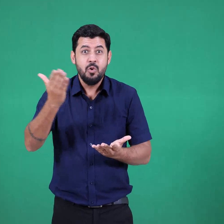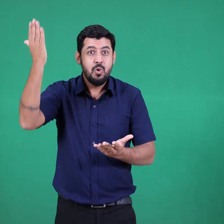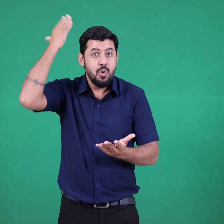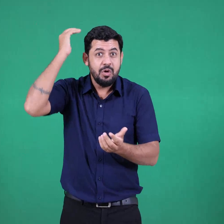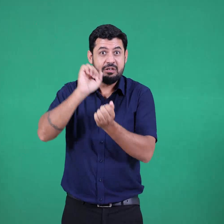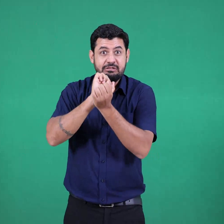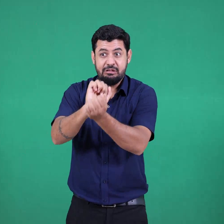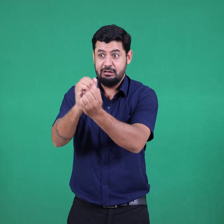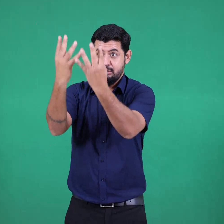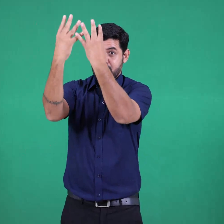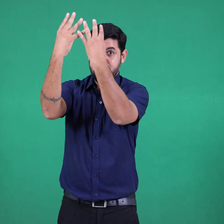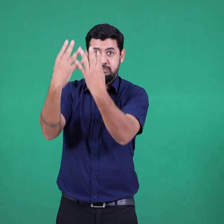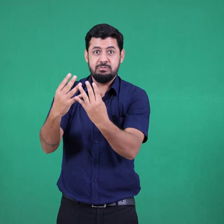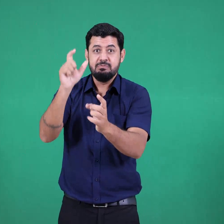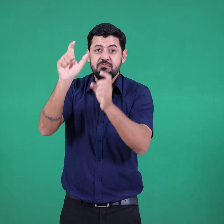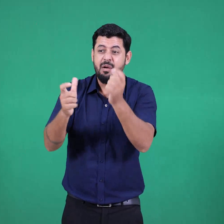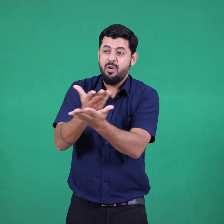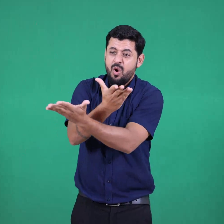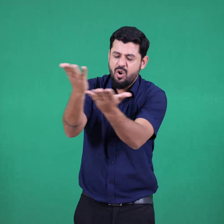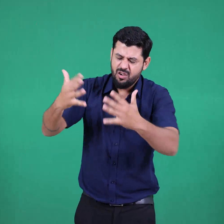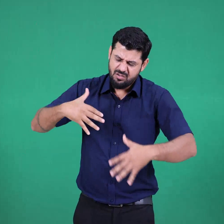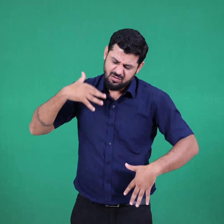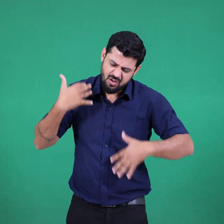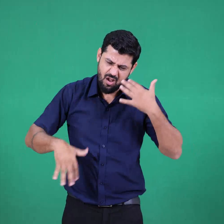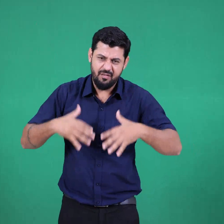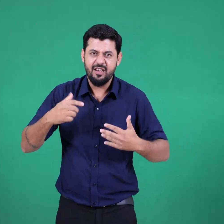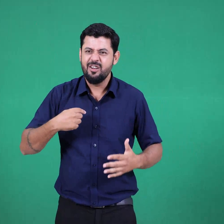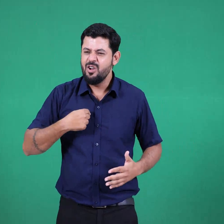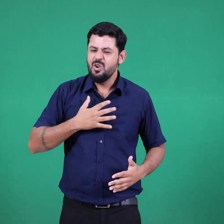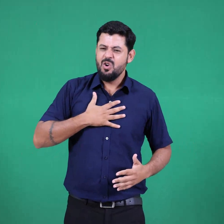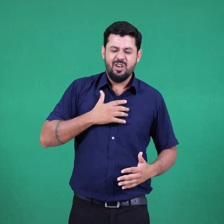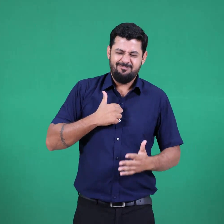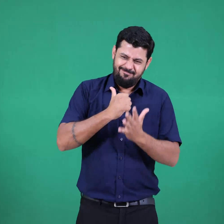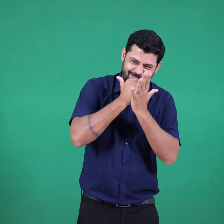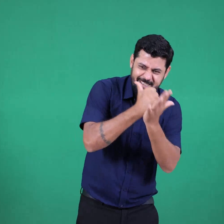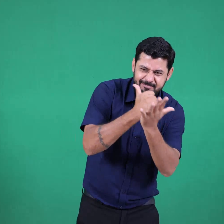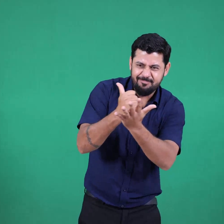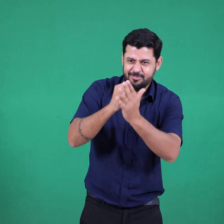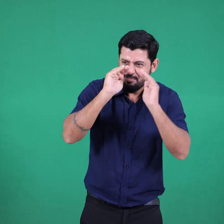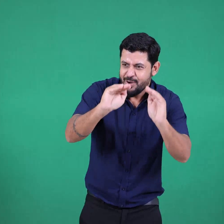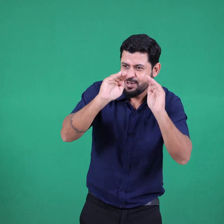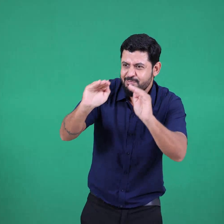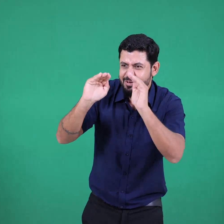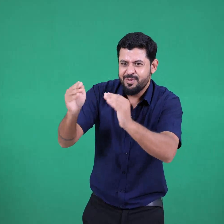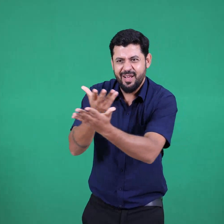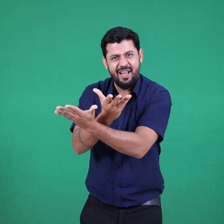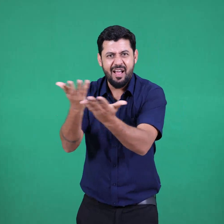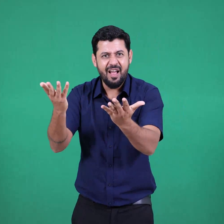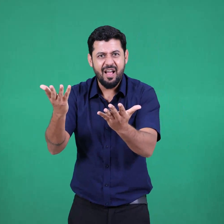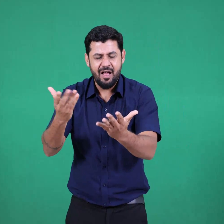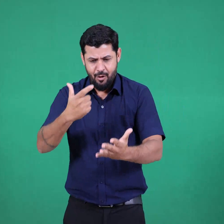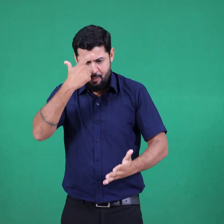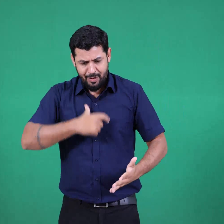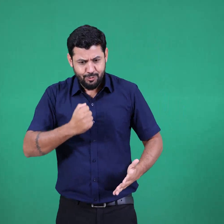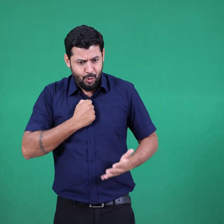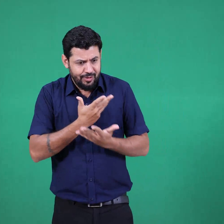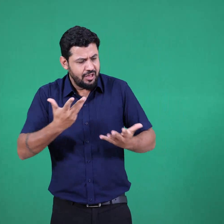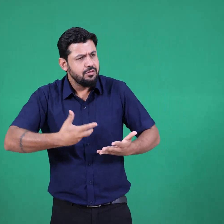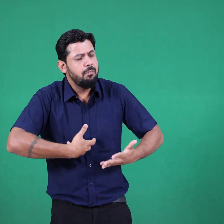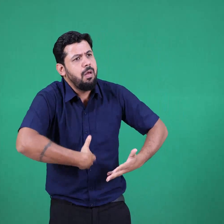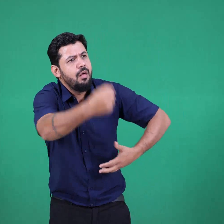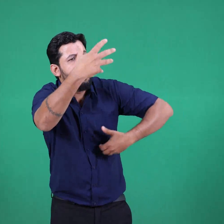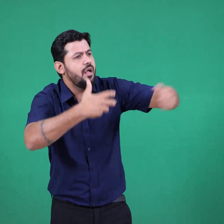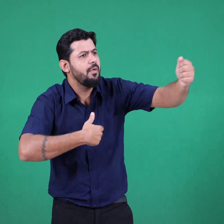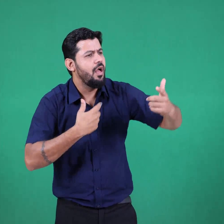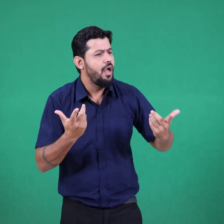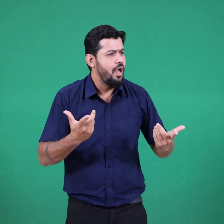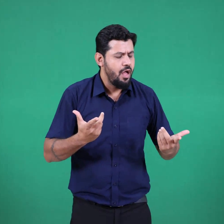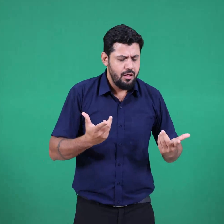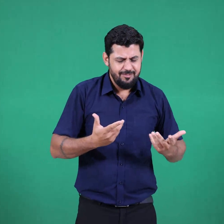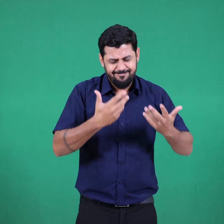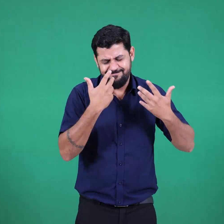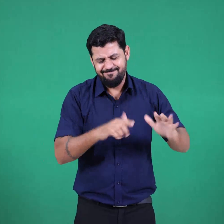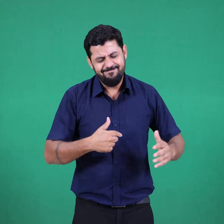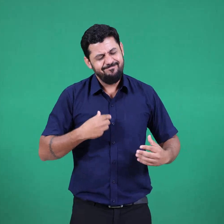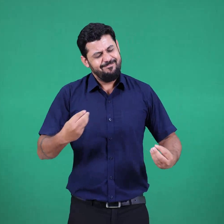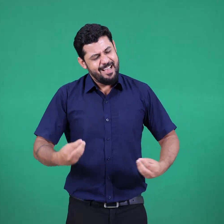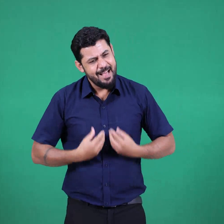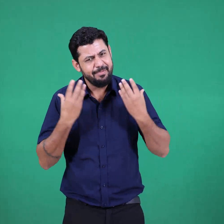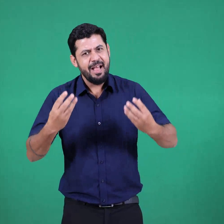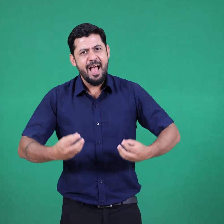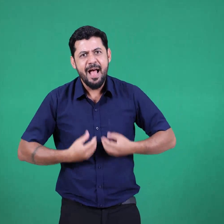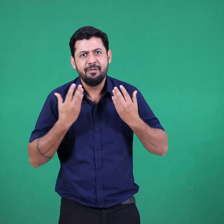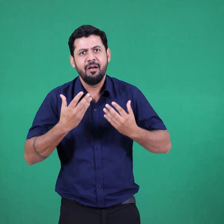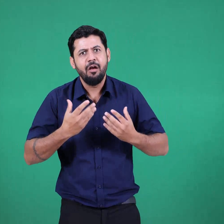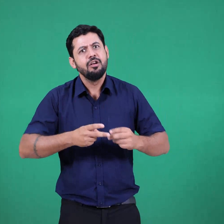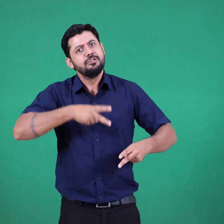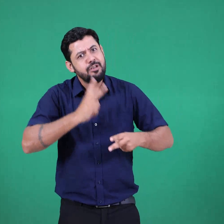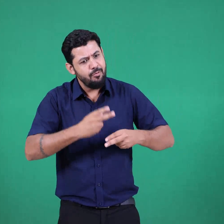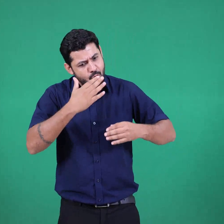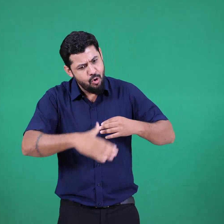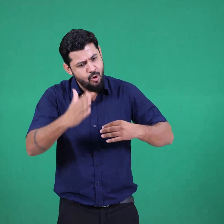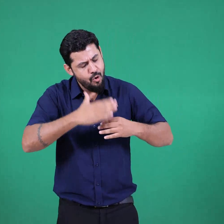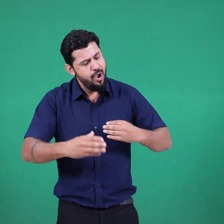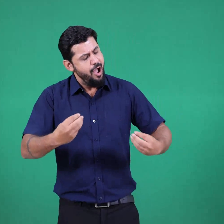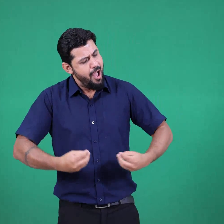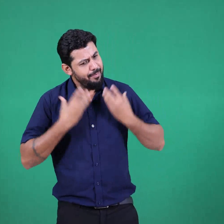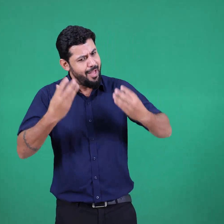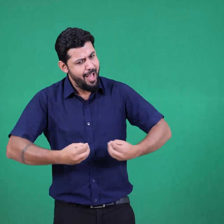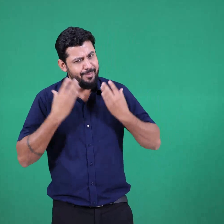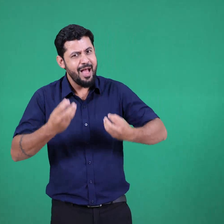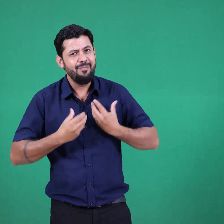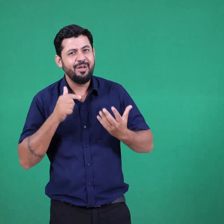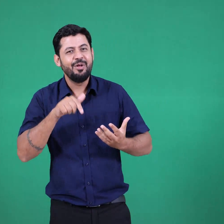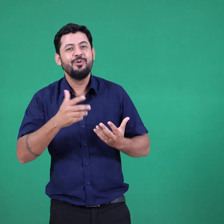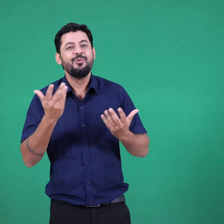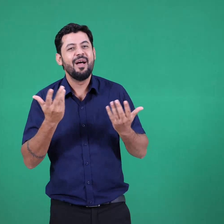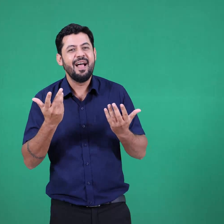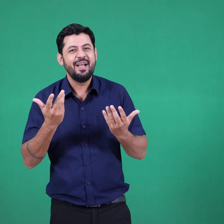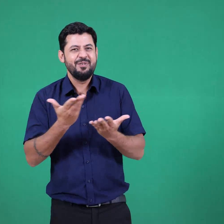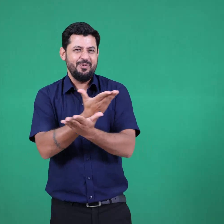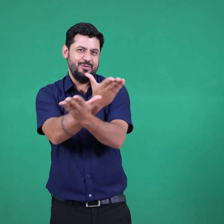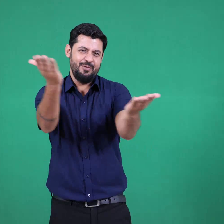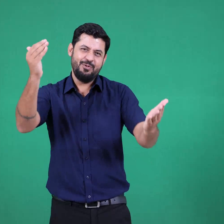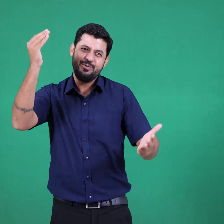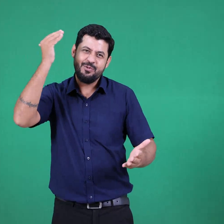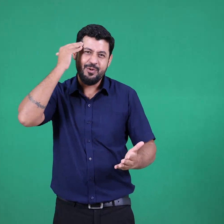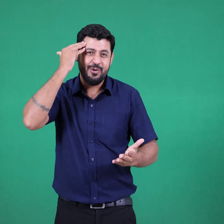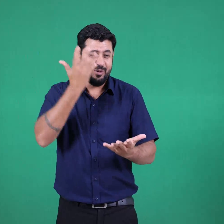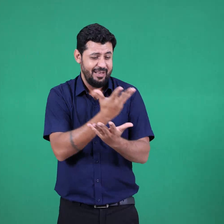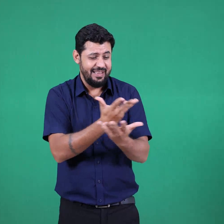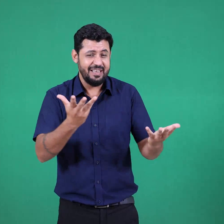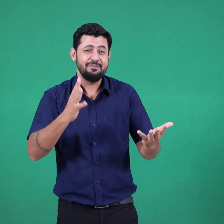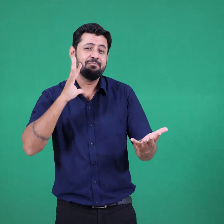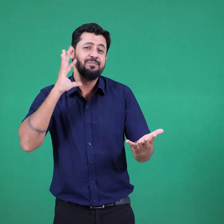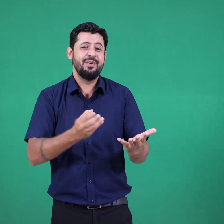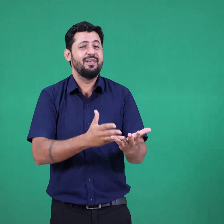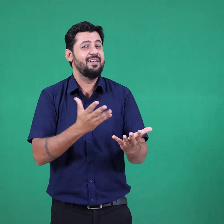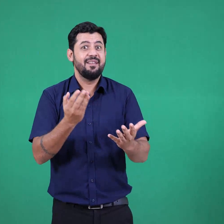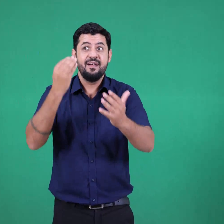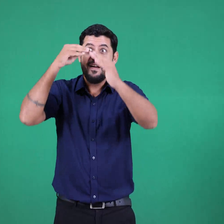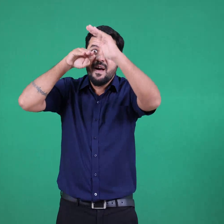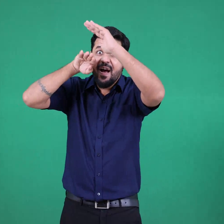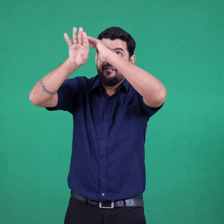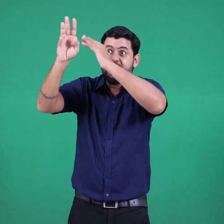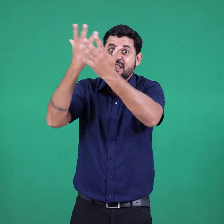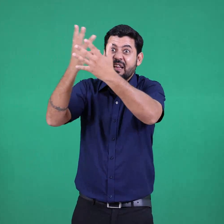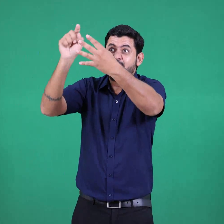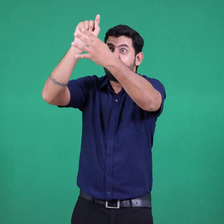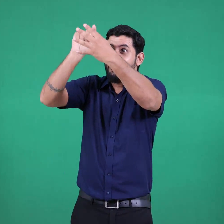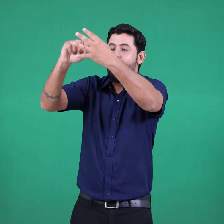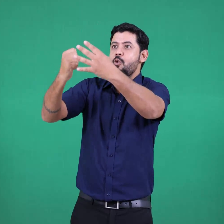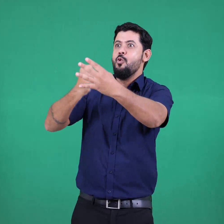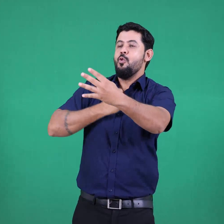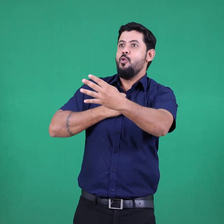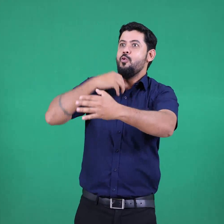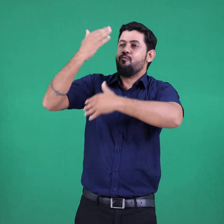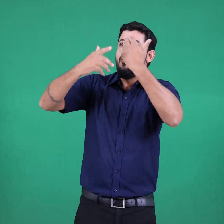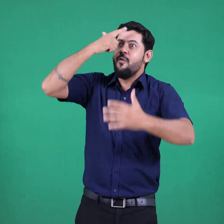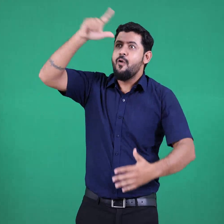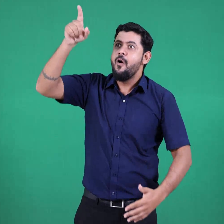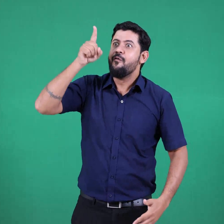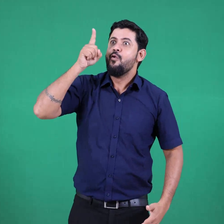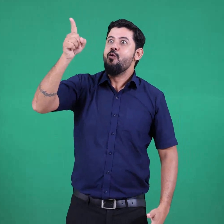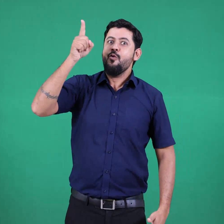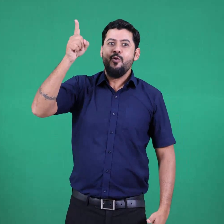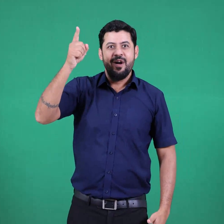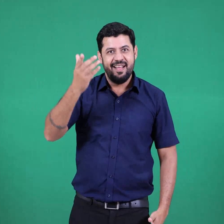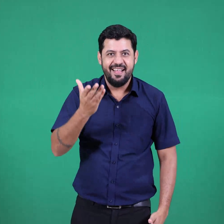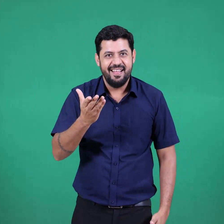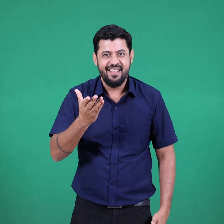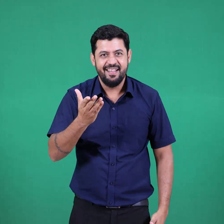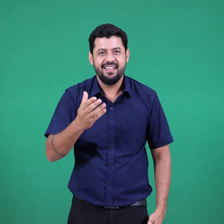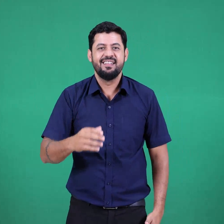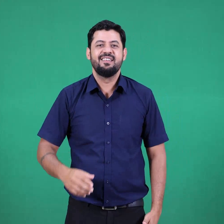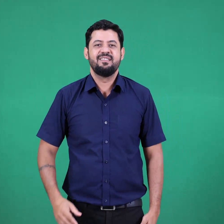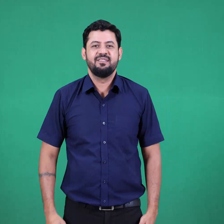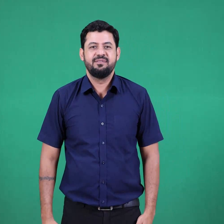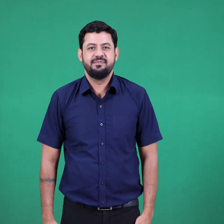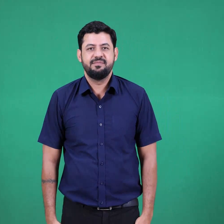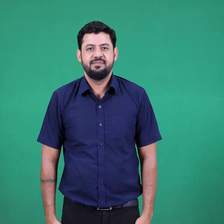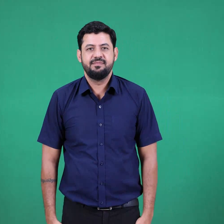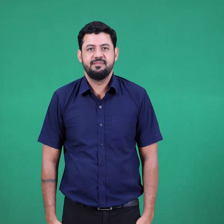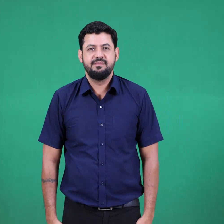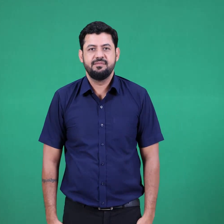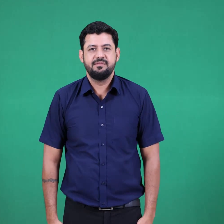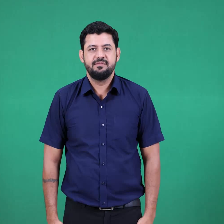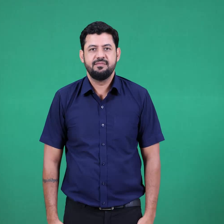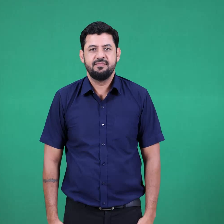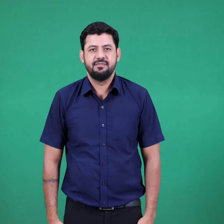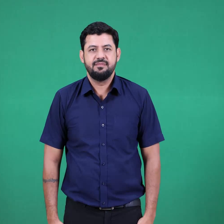You sympathized with those in prison and joyfully accepted the confiscation of your property, knowing that you yourselves had a better and permanent possession.